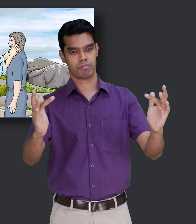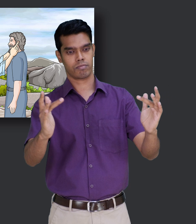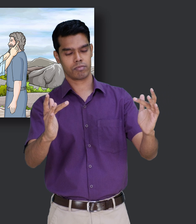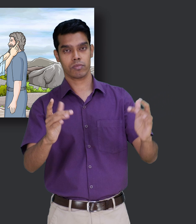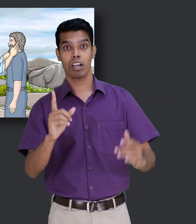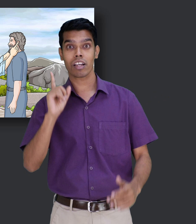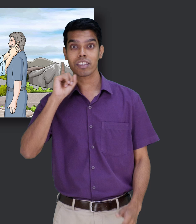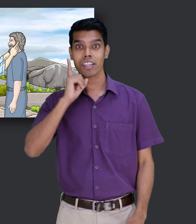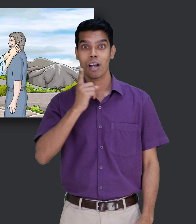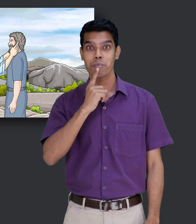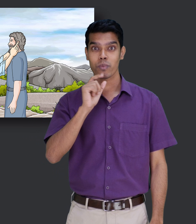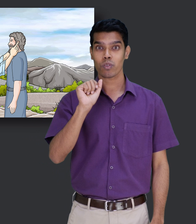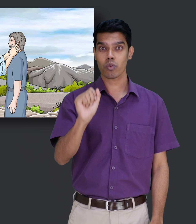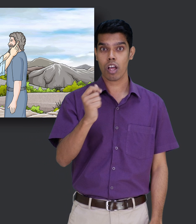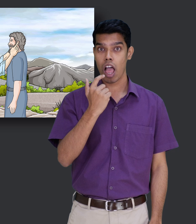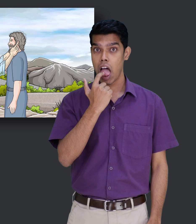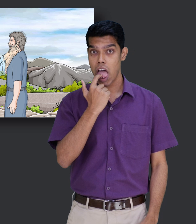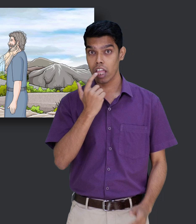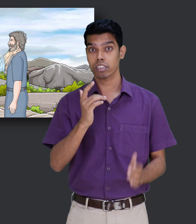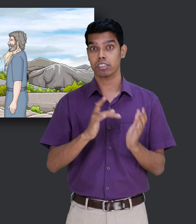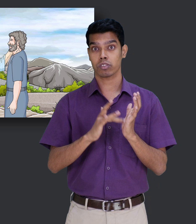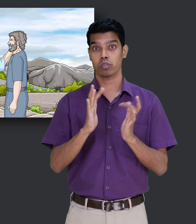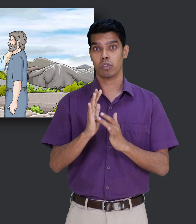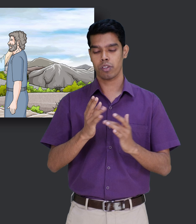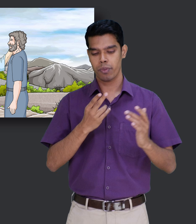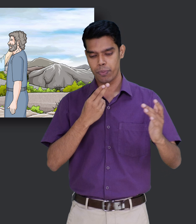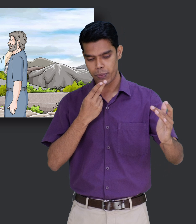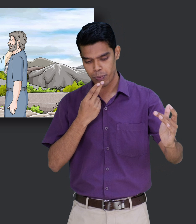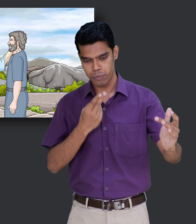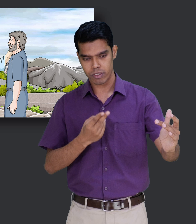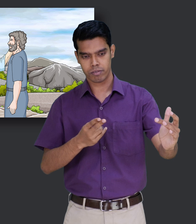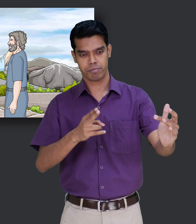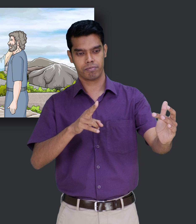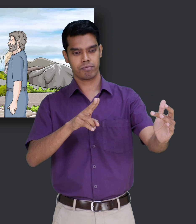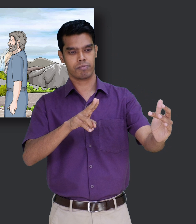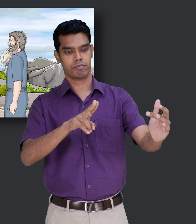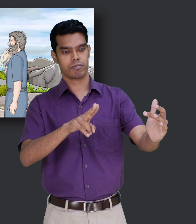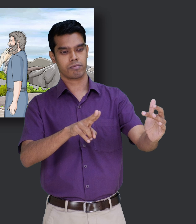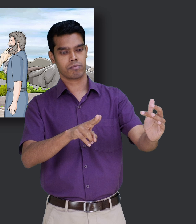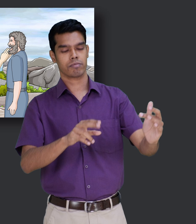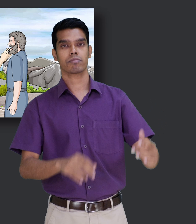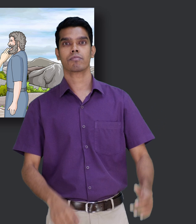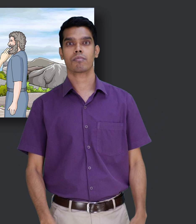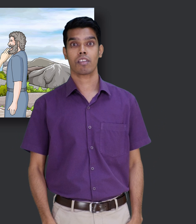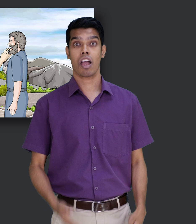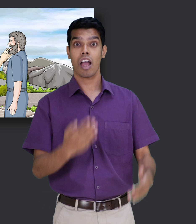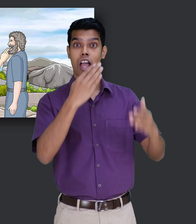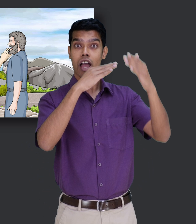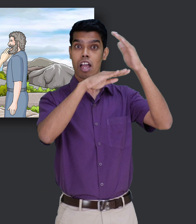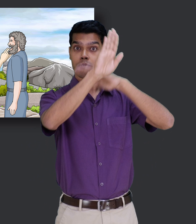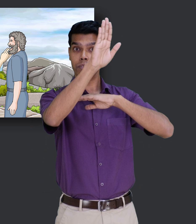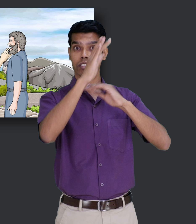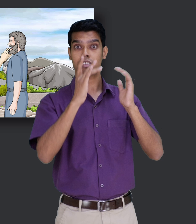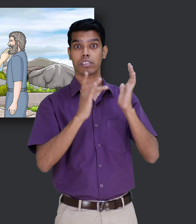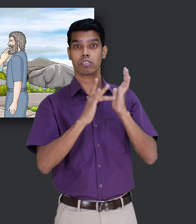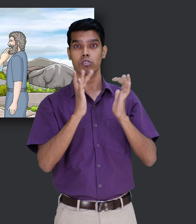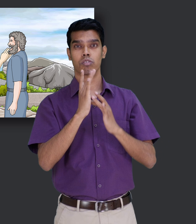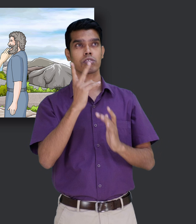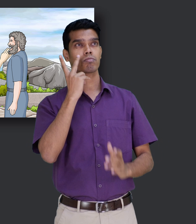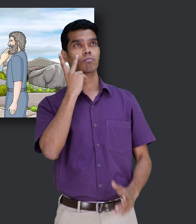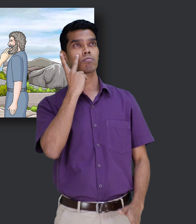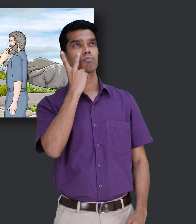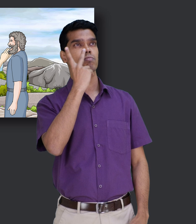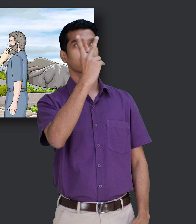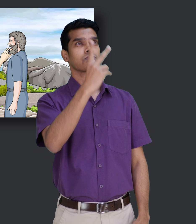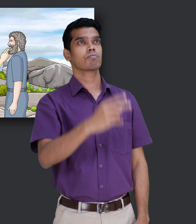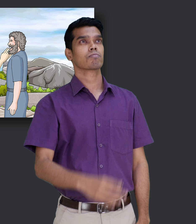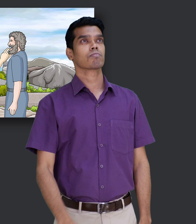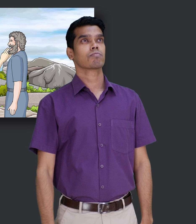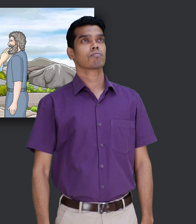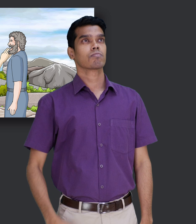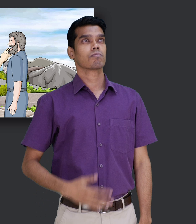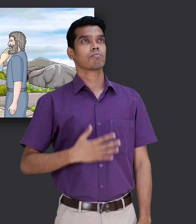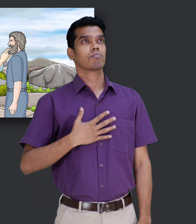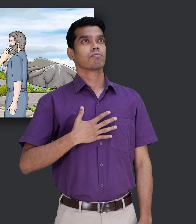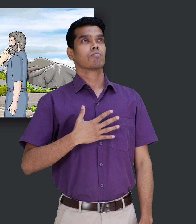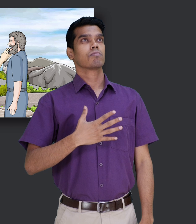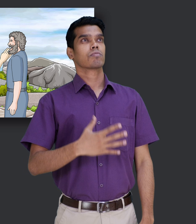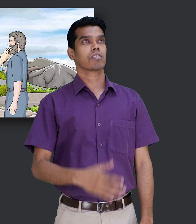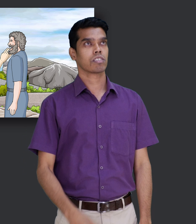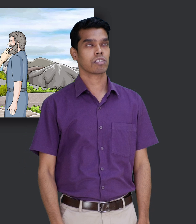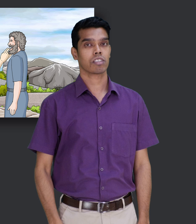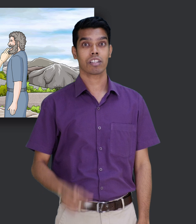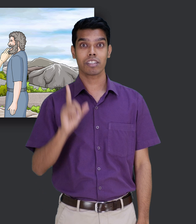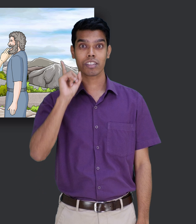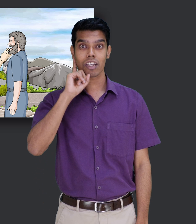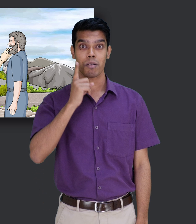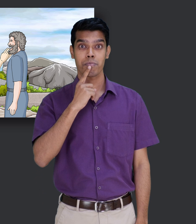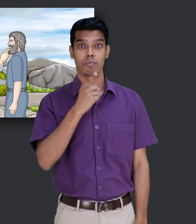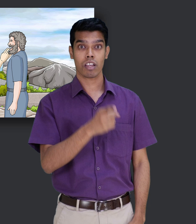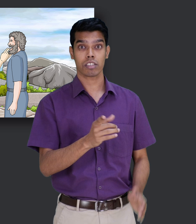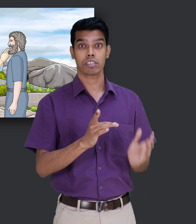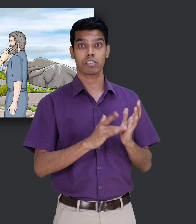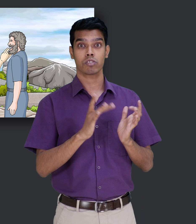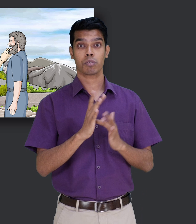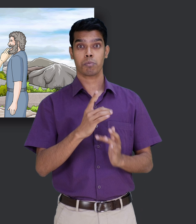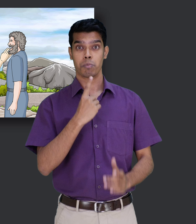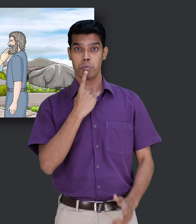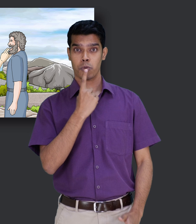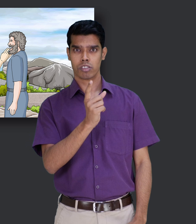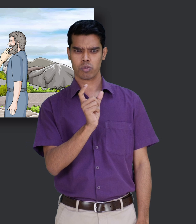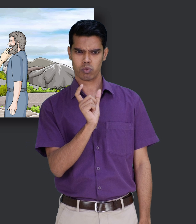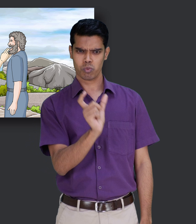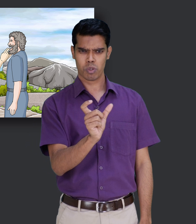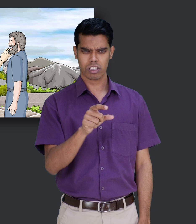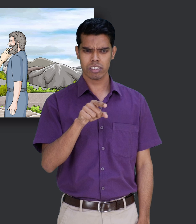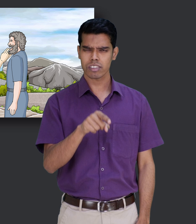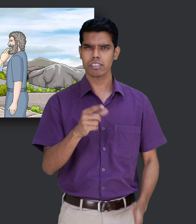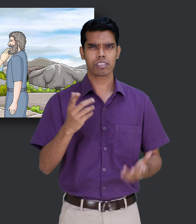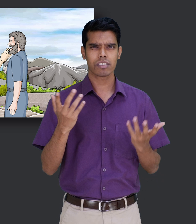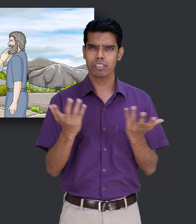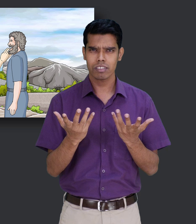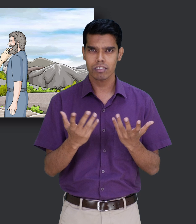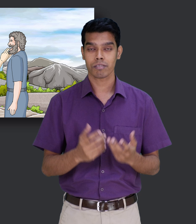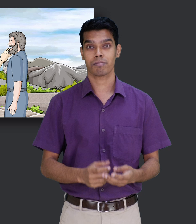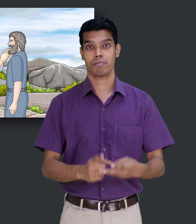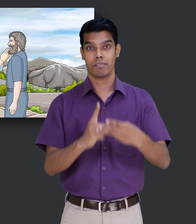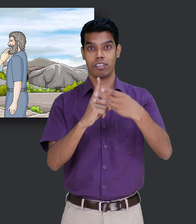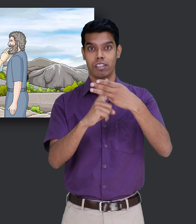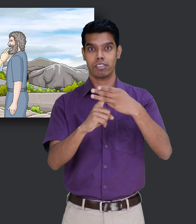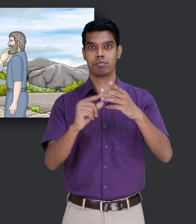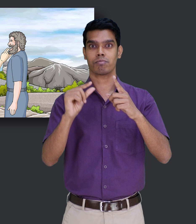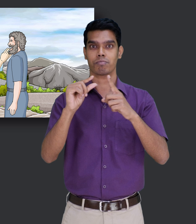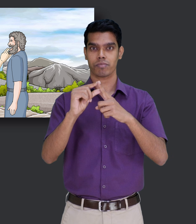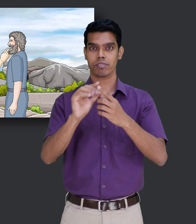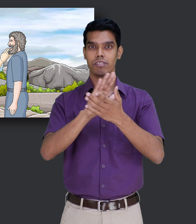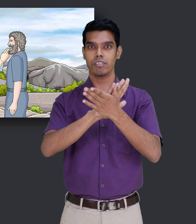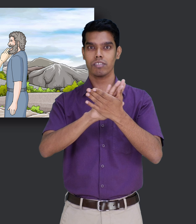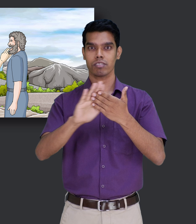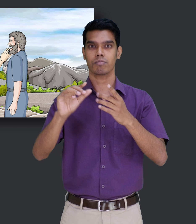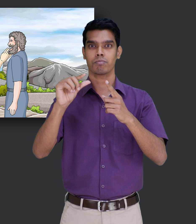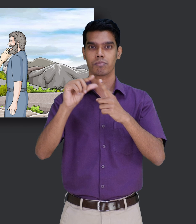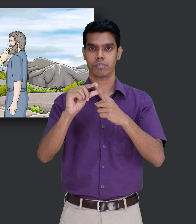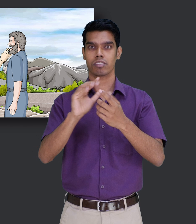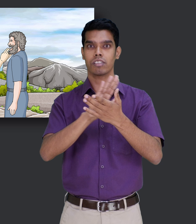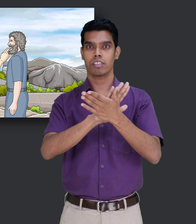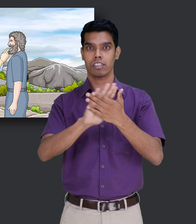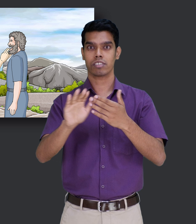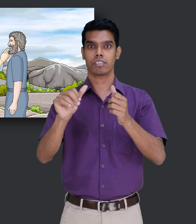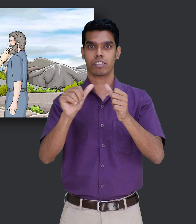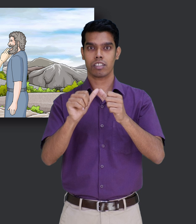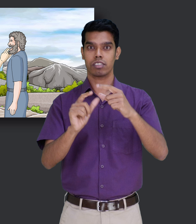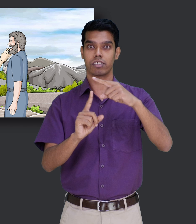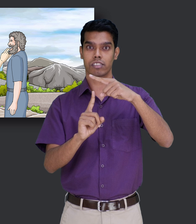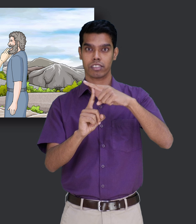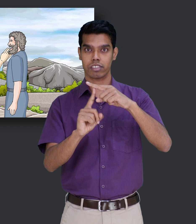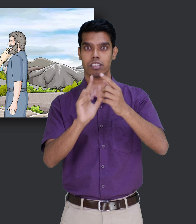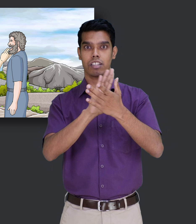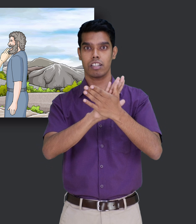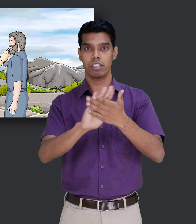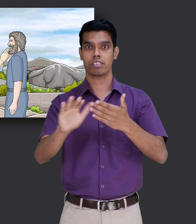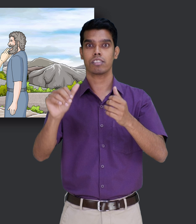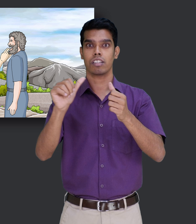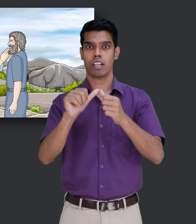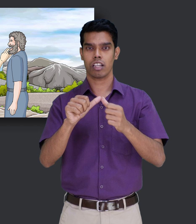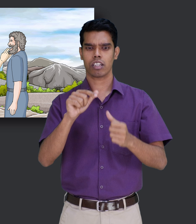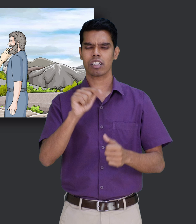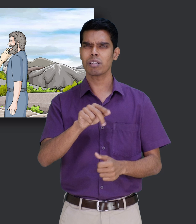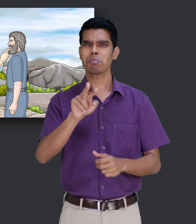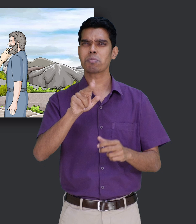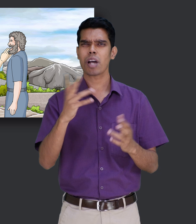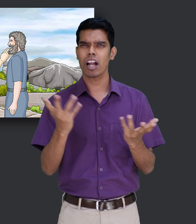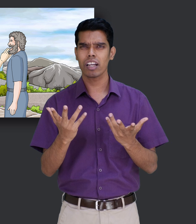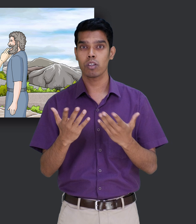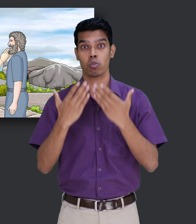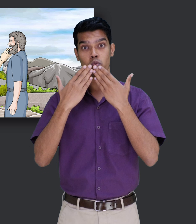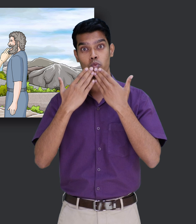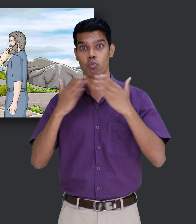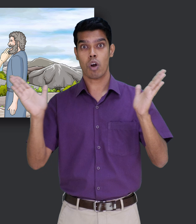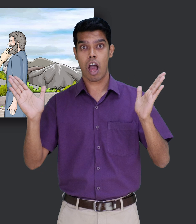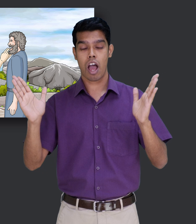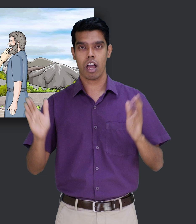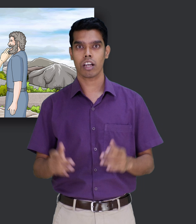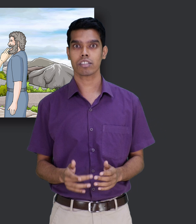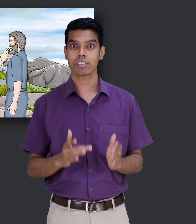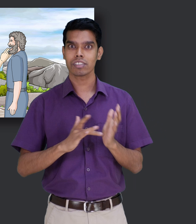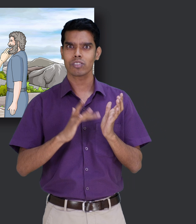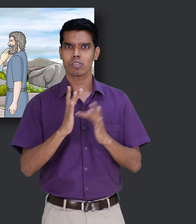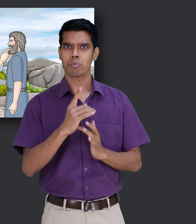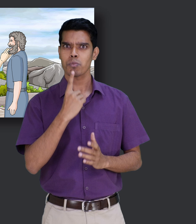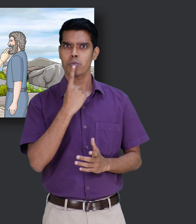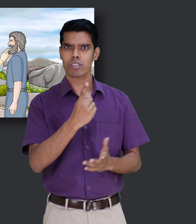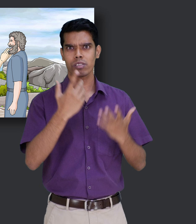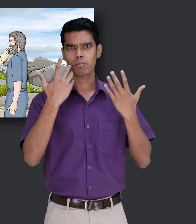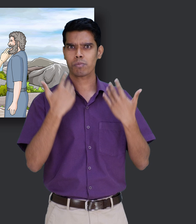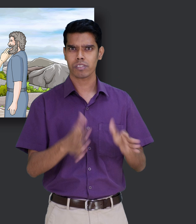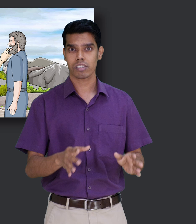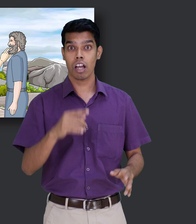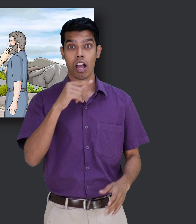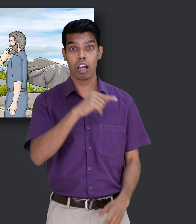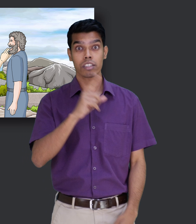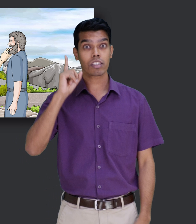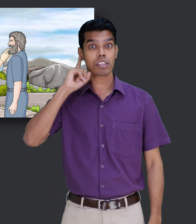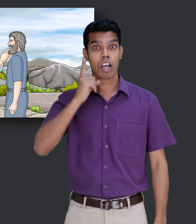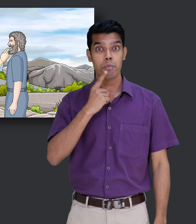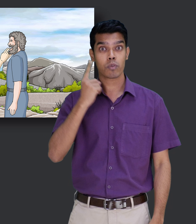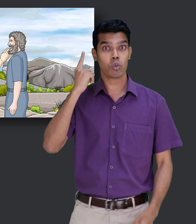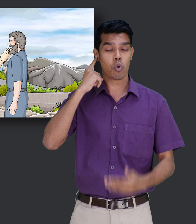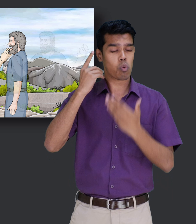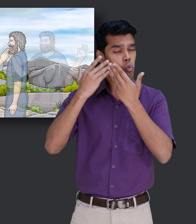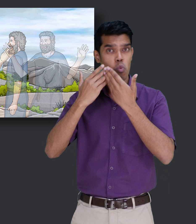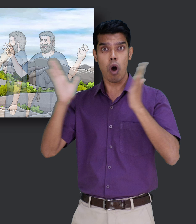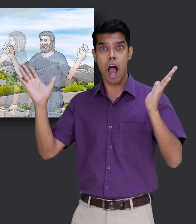Then He spit and touched the man’s tongue. And looking up to heaven, He sighed deeply and said to him, “Ephphatha!”